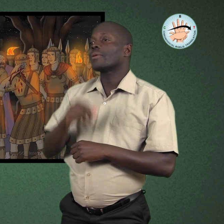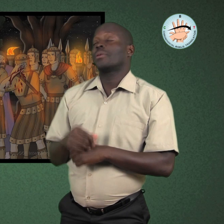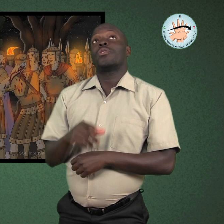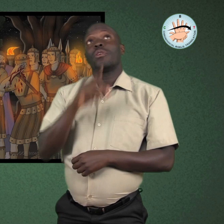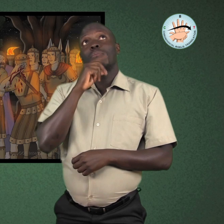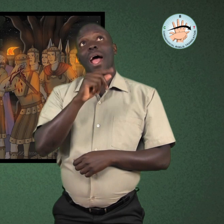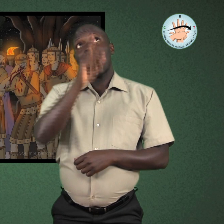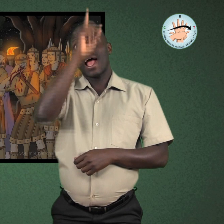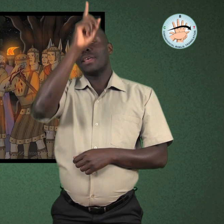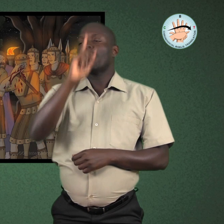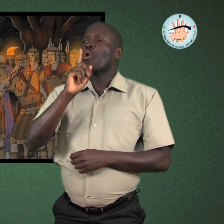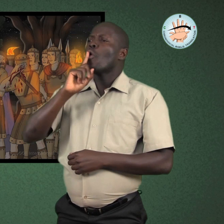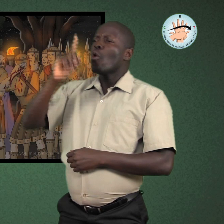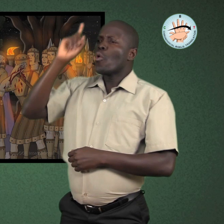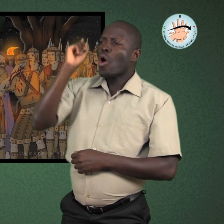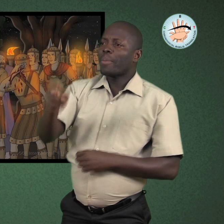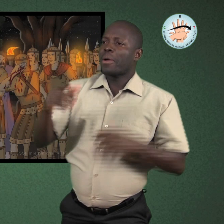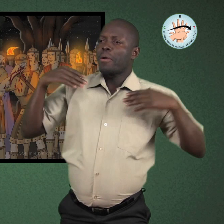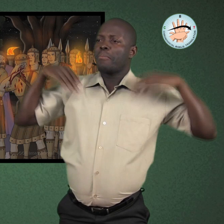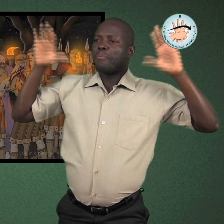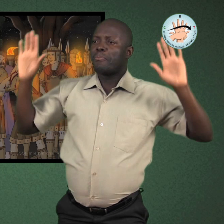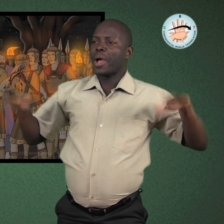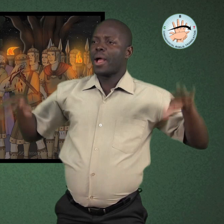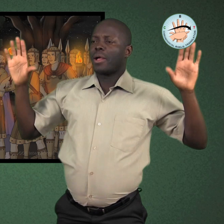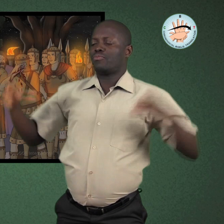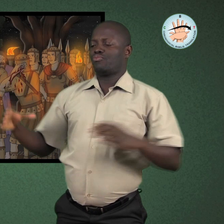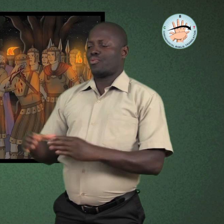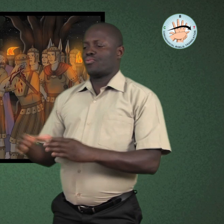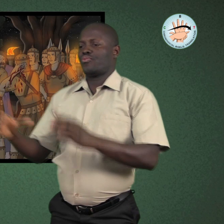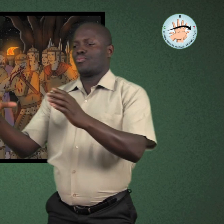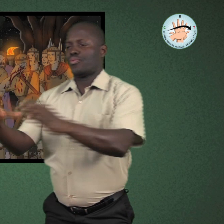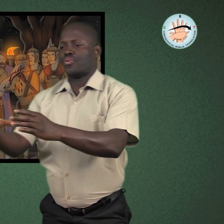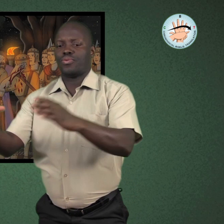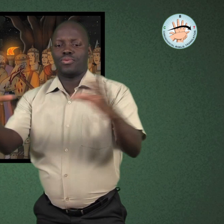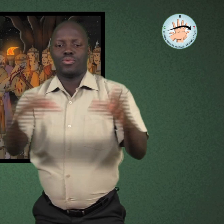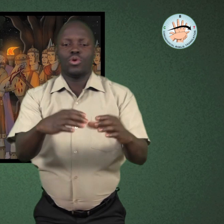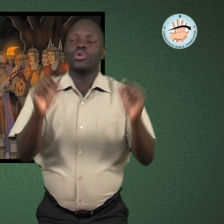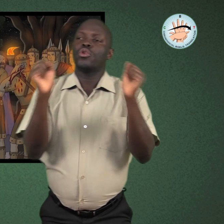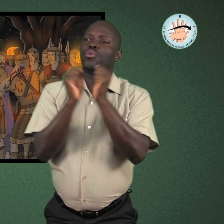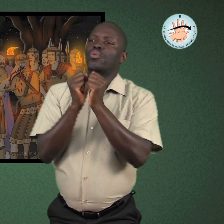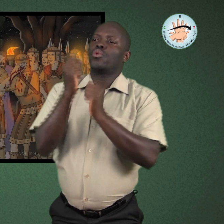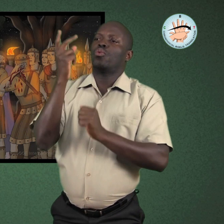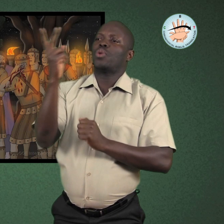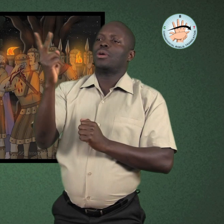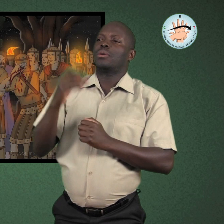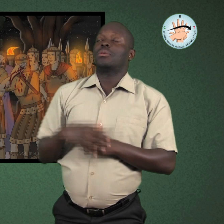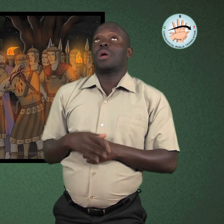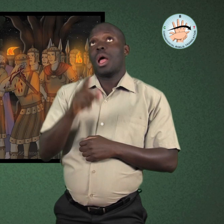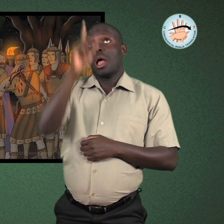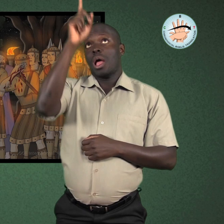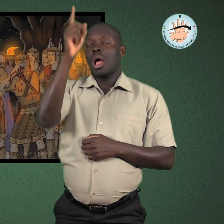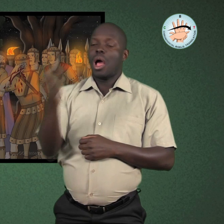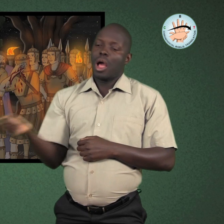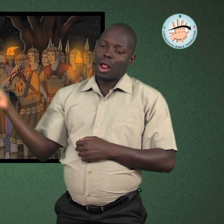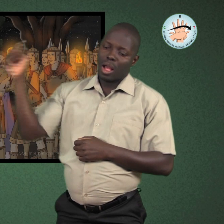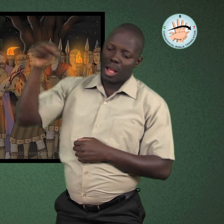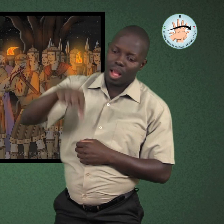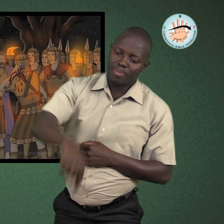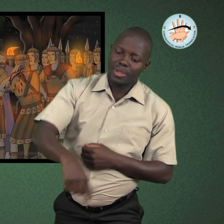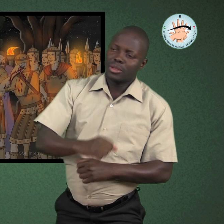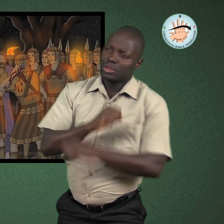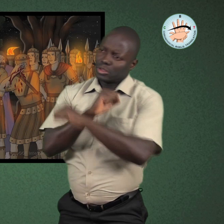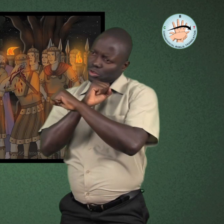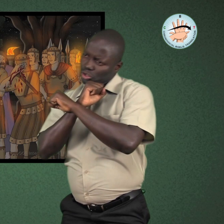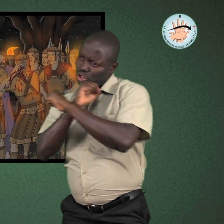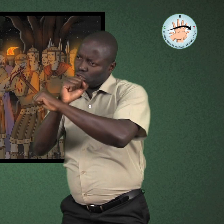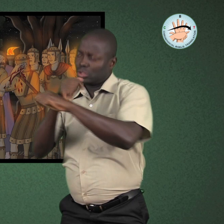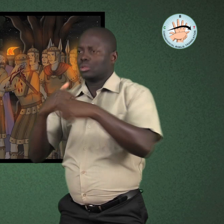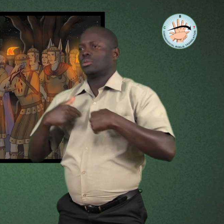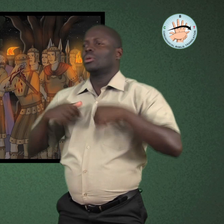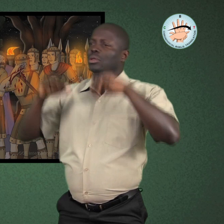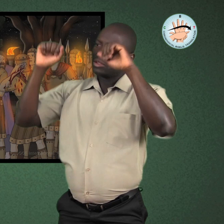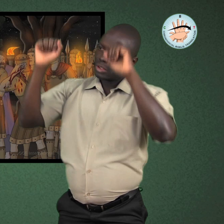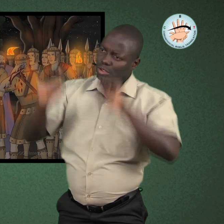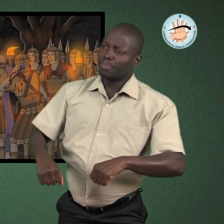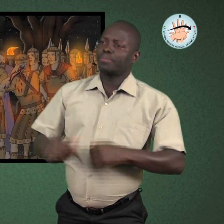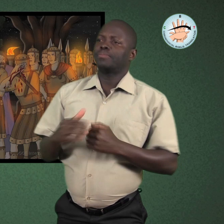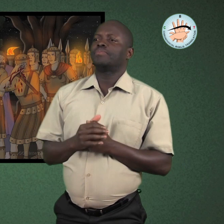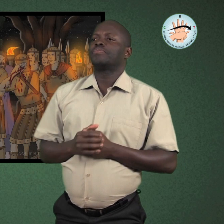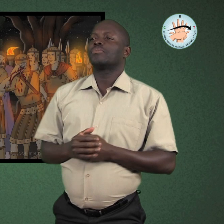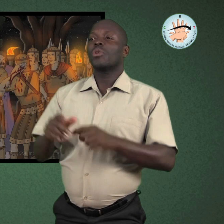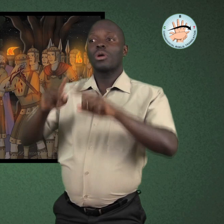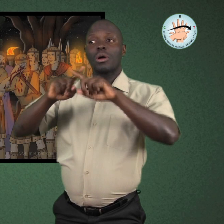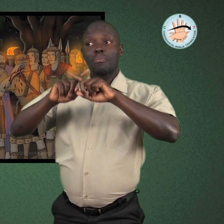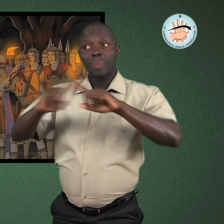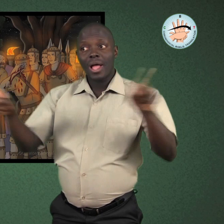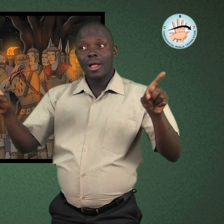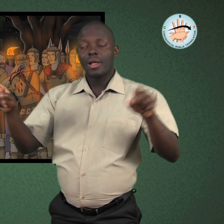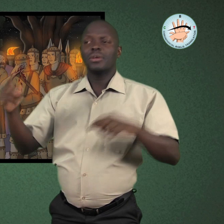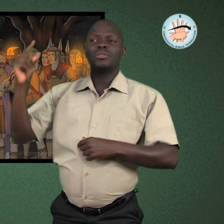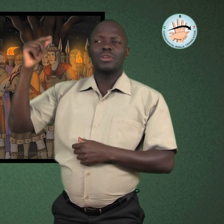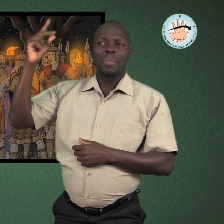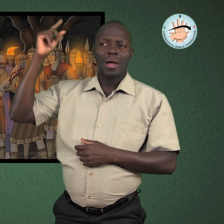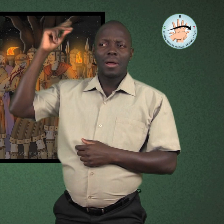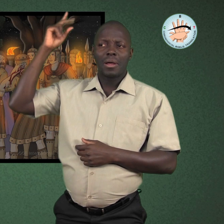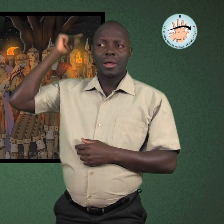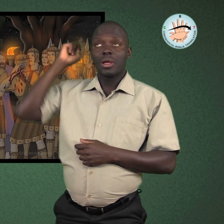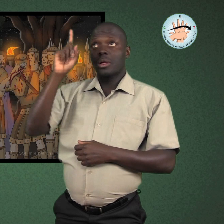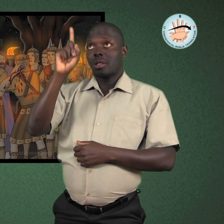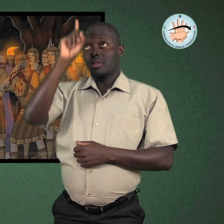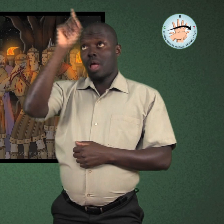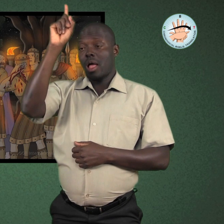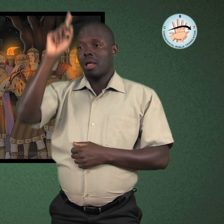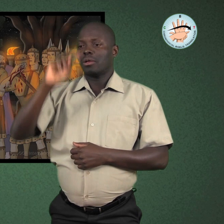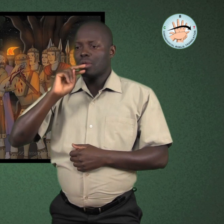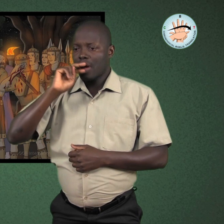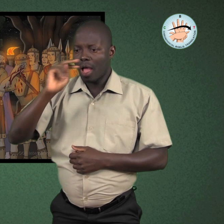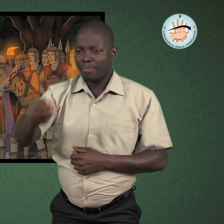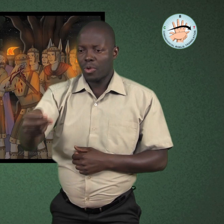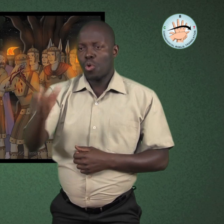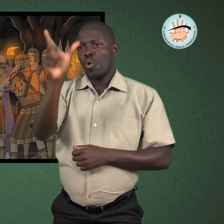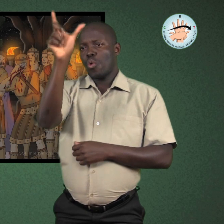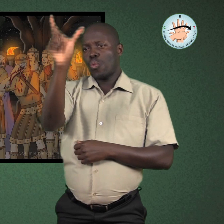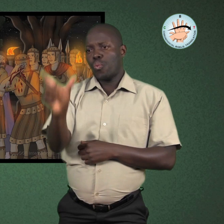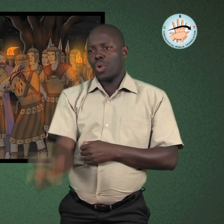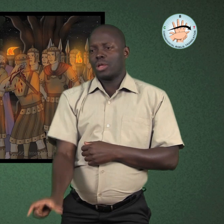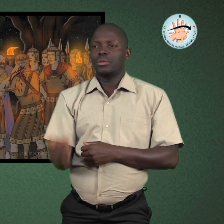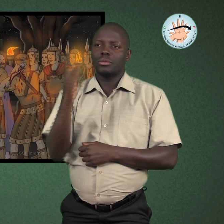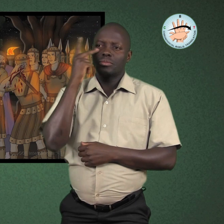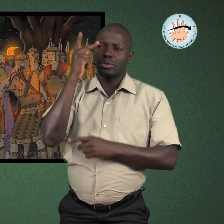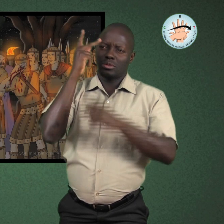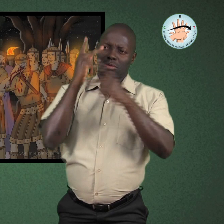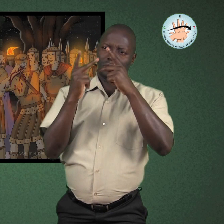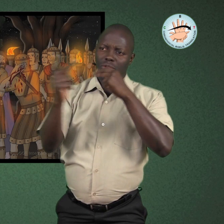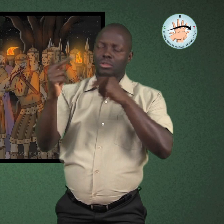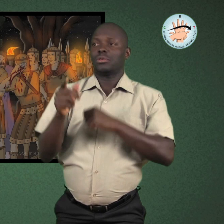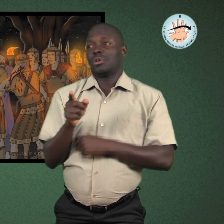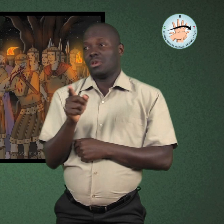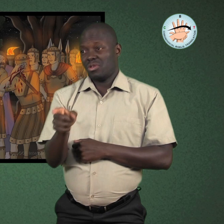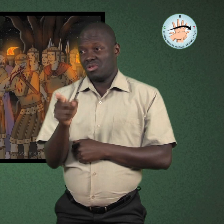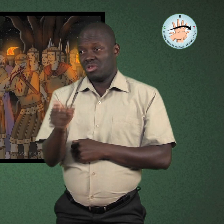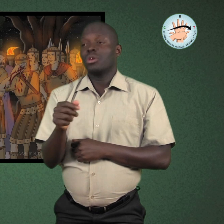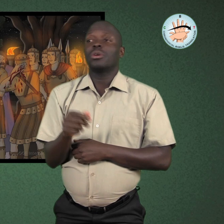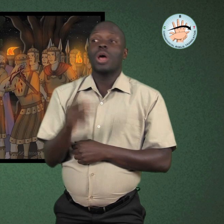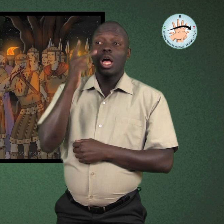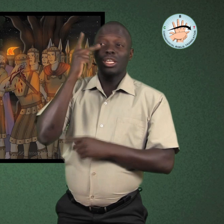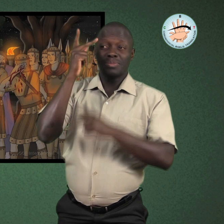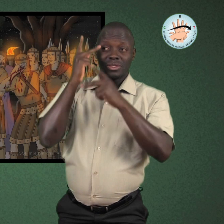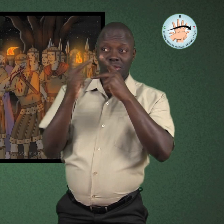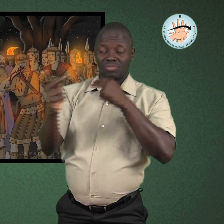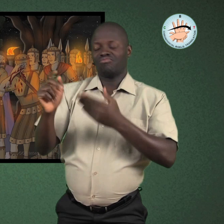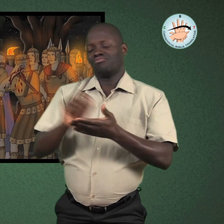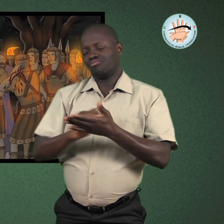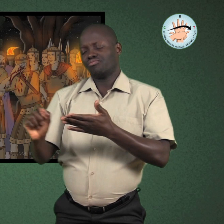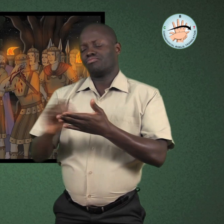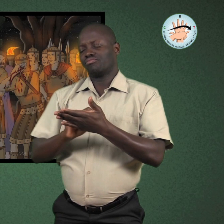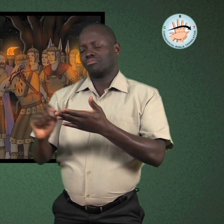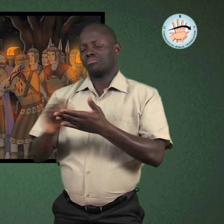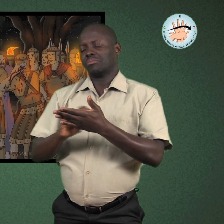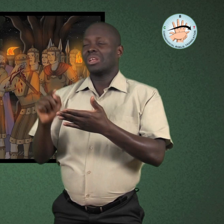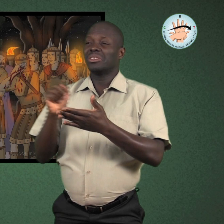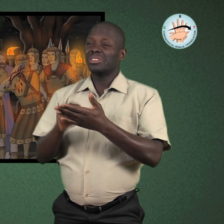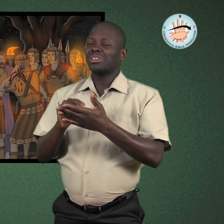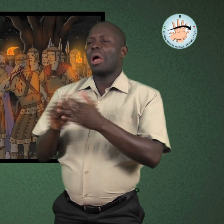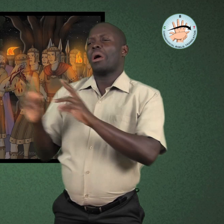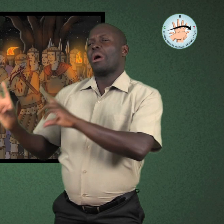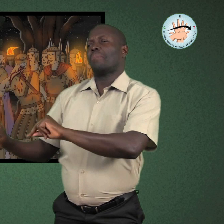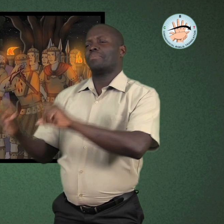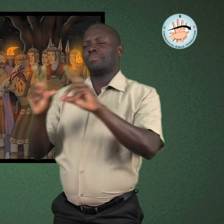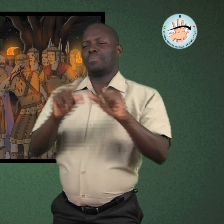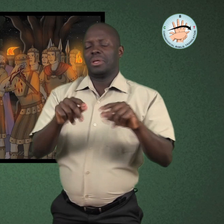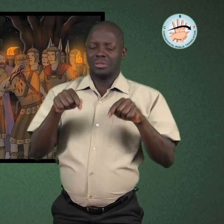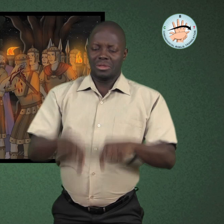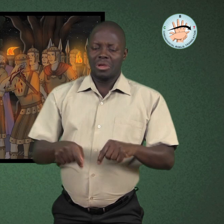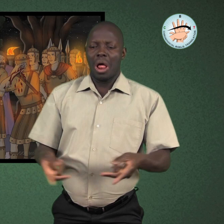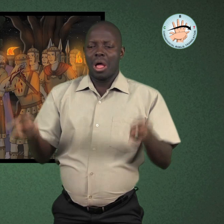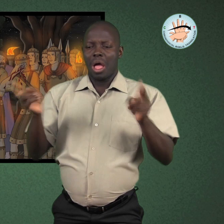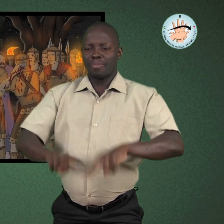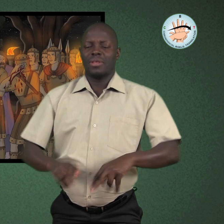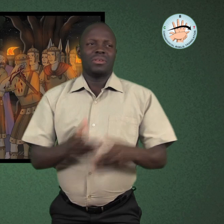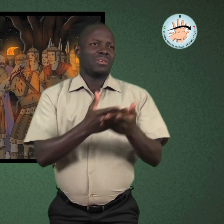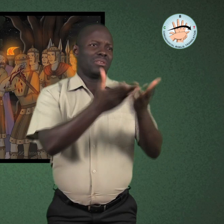Are you not aware that I can call on My Father, and He will at once put at My disposal more than twelve legions of angels?